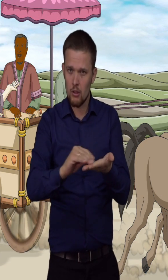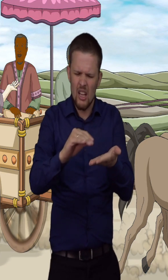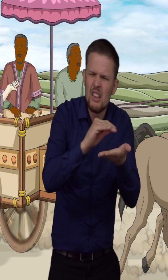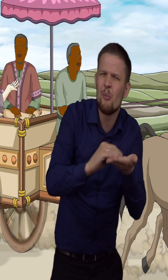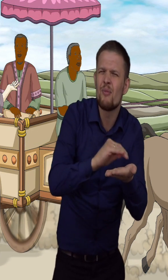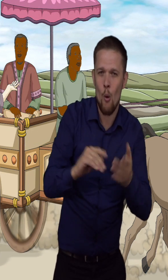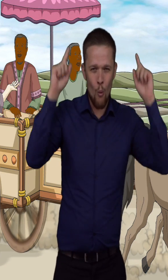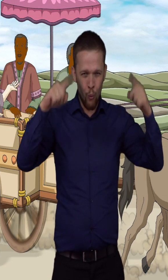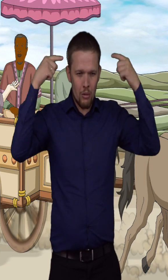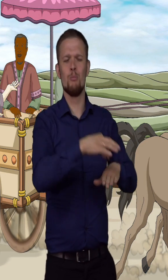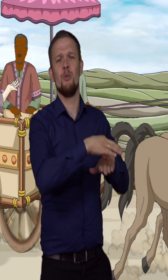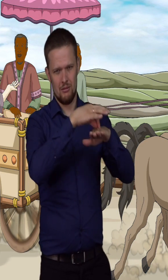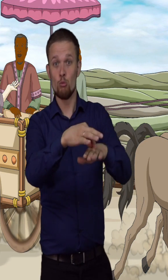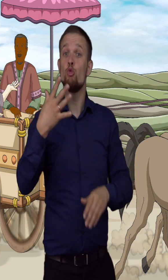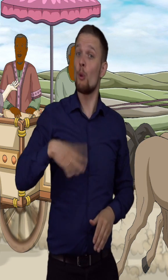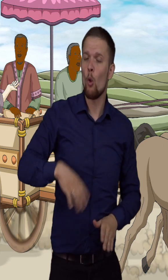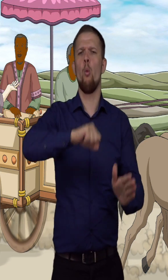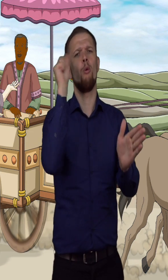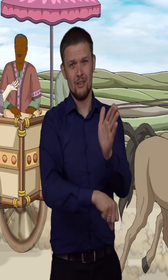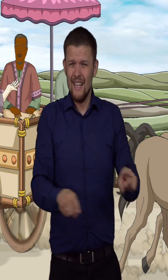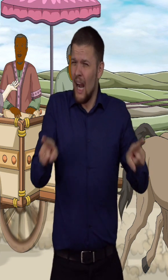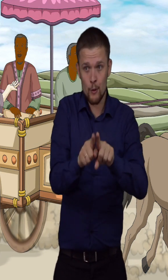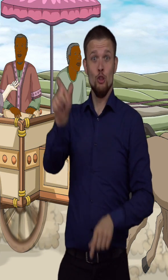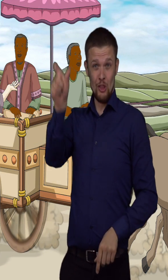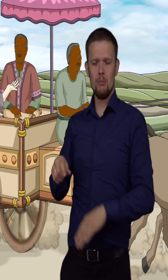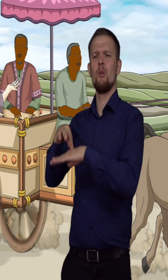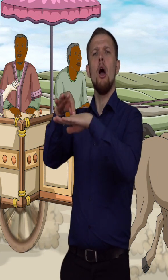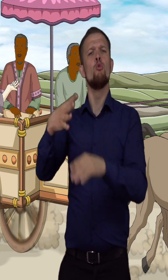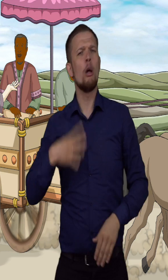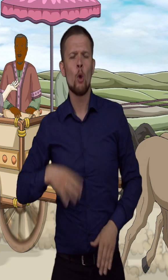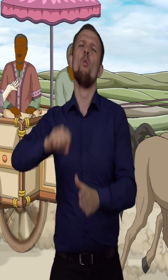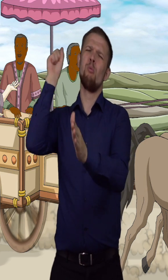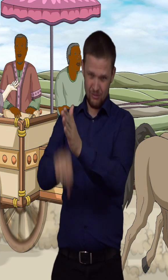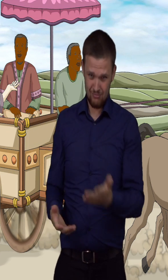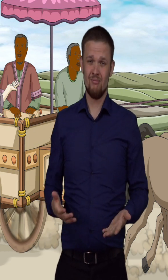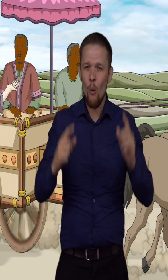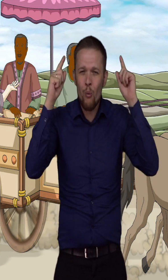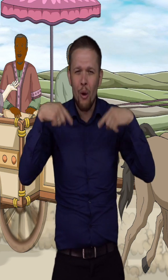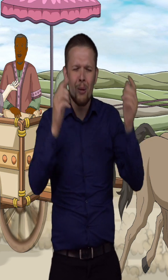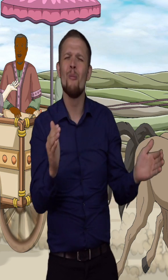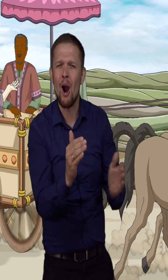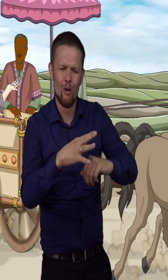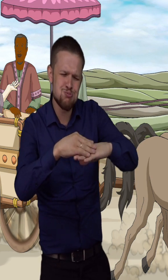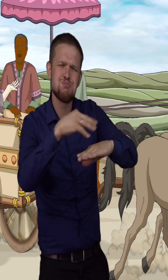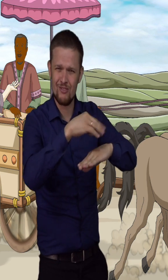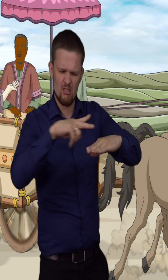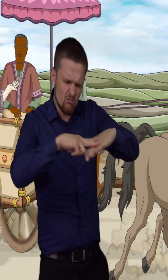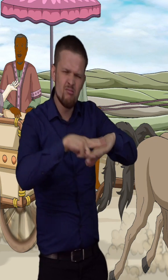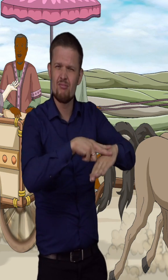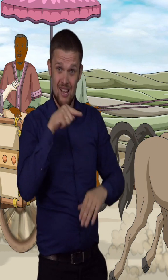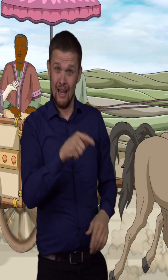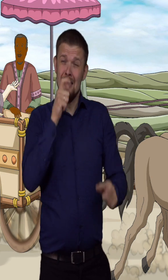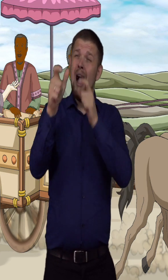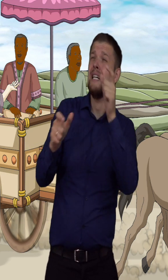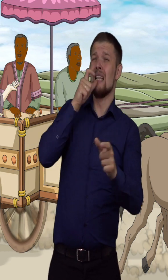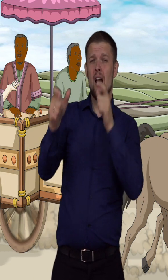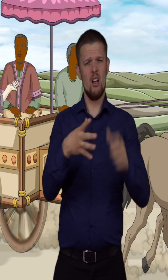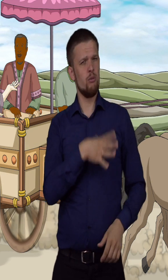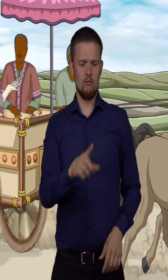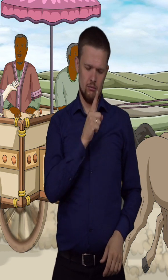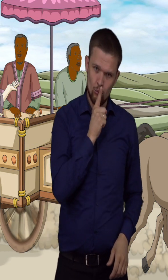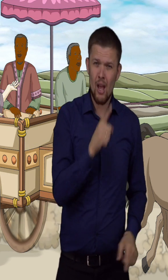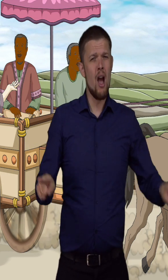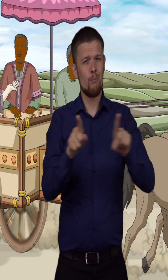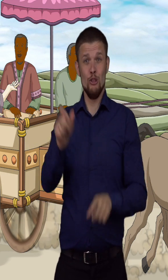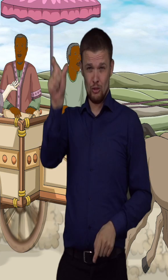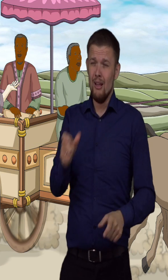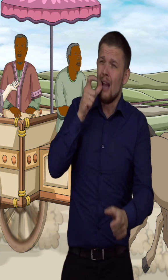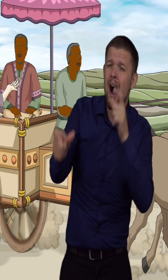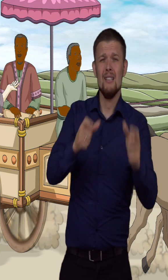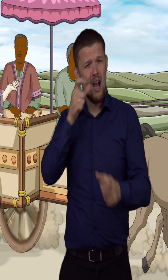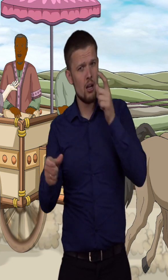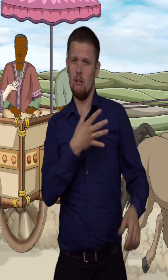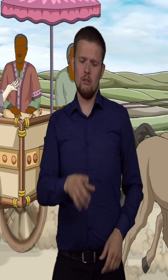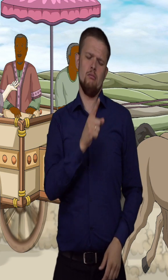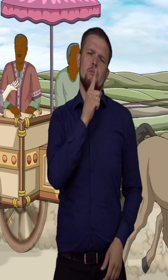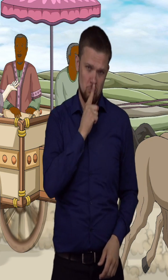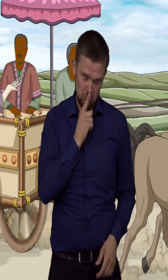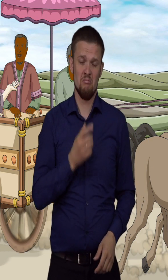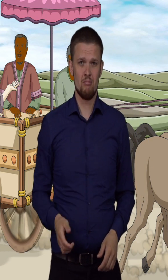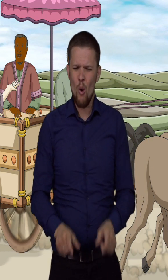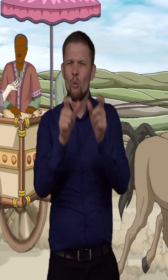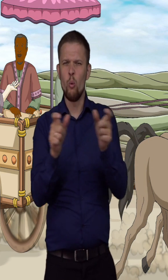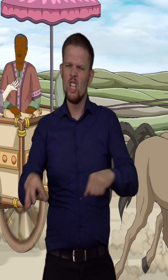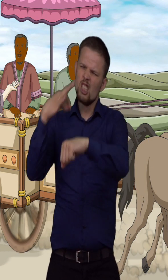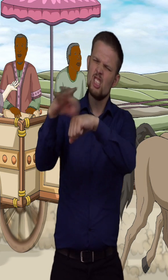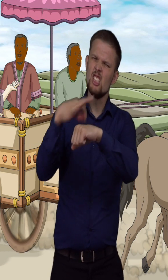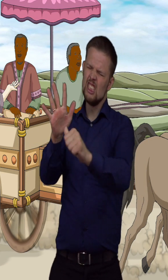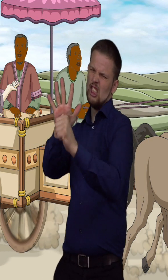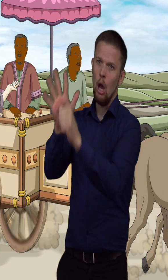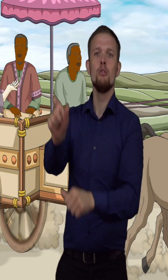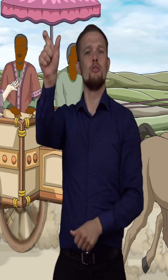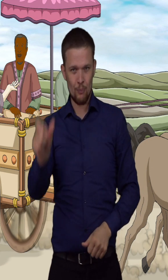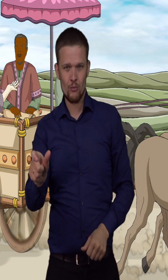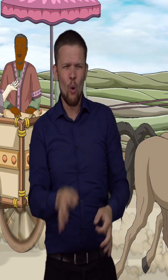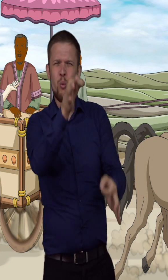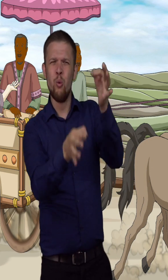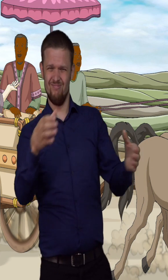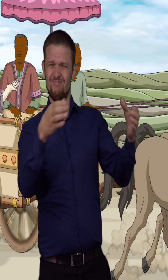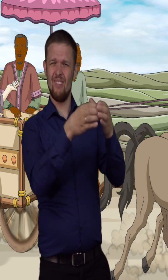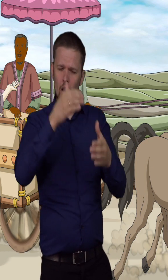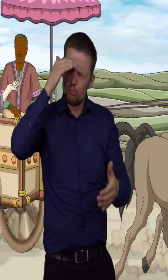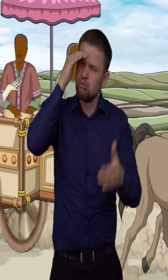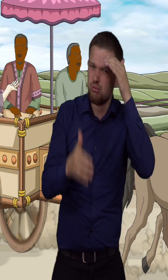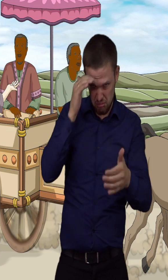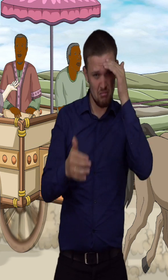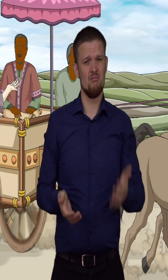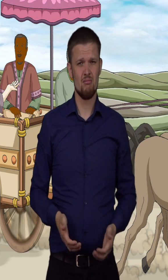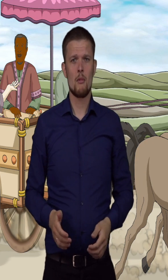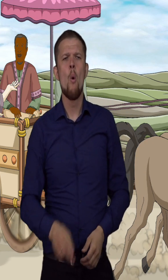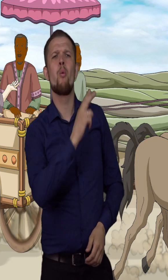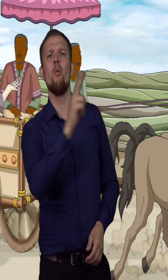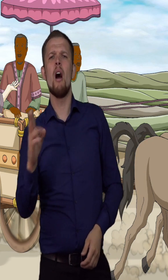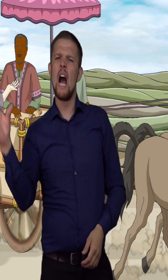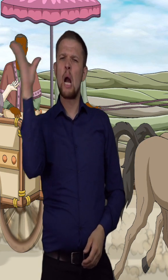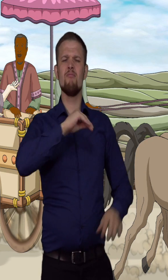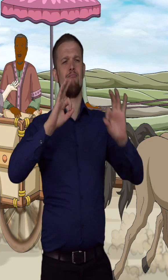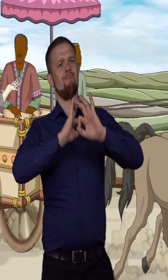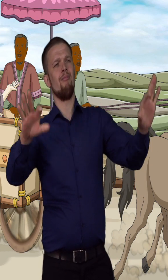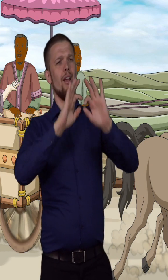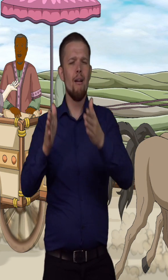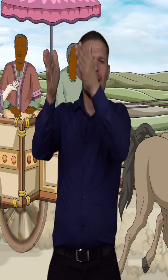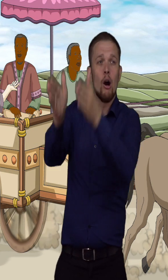The eunuch was reading this passage of Scripture: “He was led like a sheep to the slaughter, and as a lamb before the shearer is silent, so He did not open His mouth.